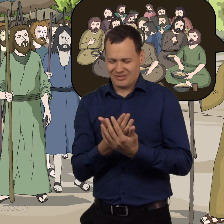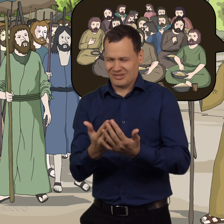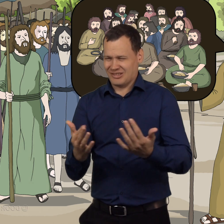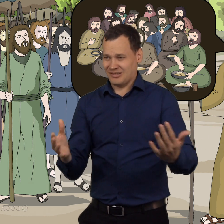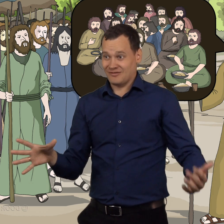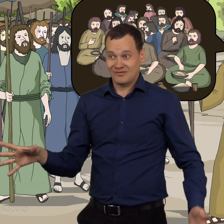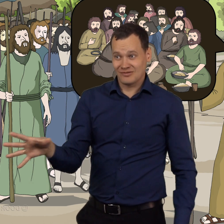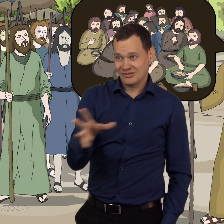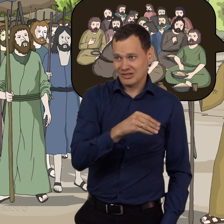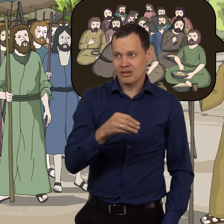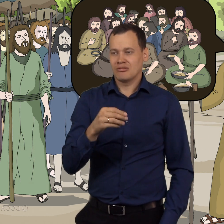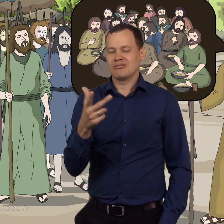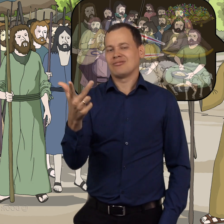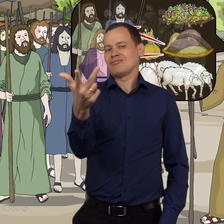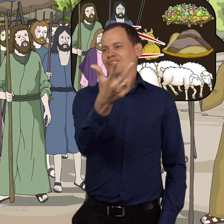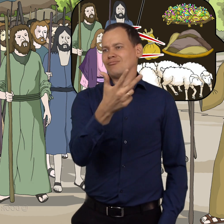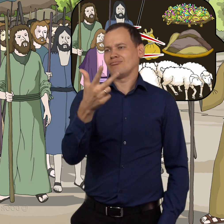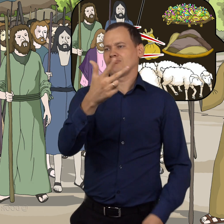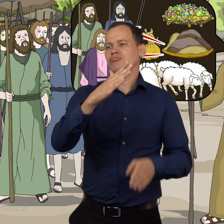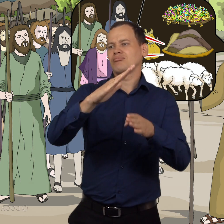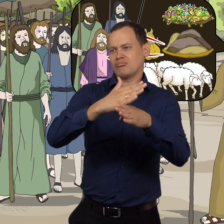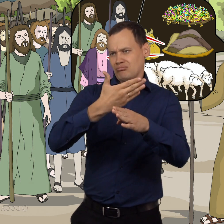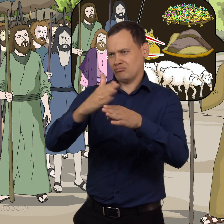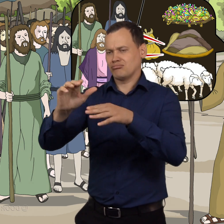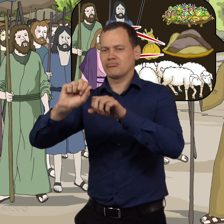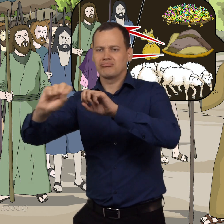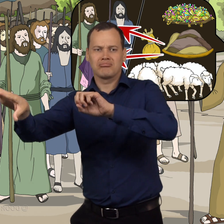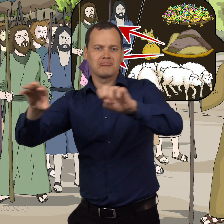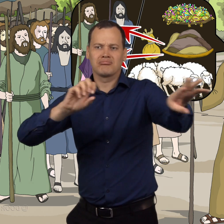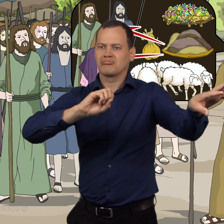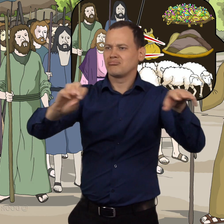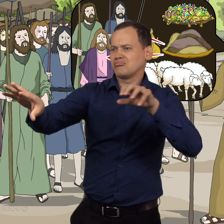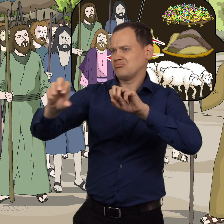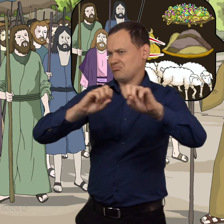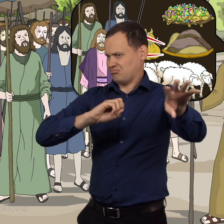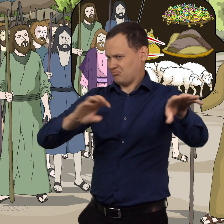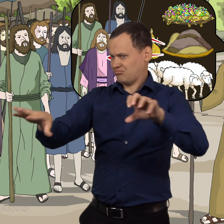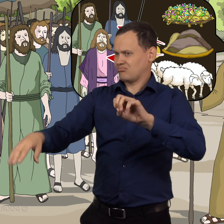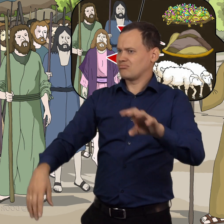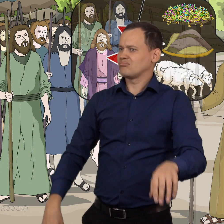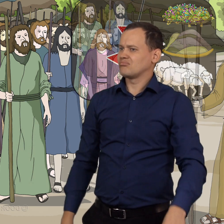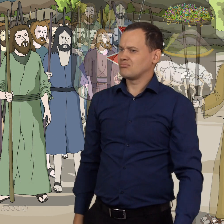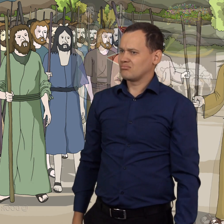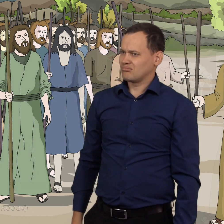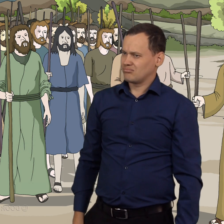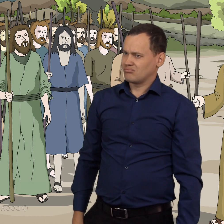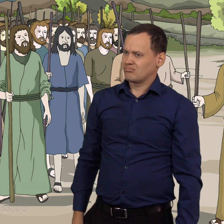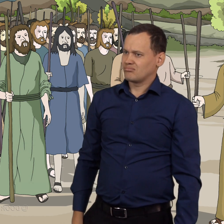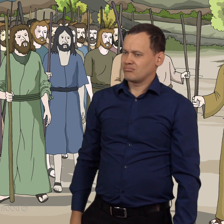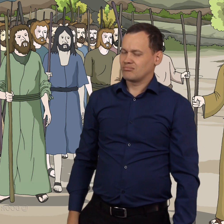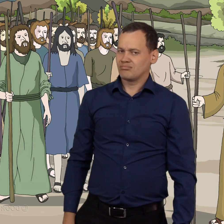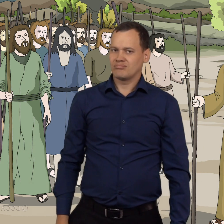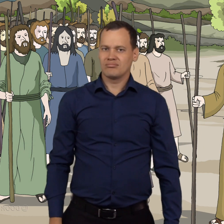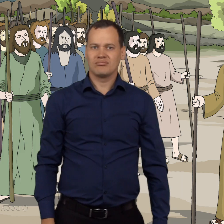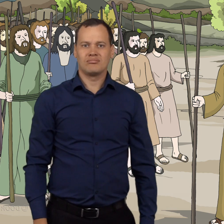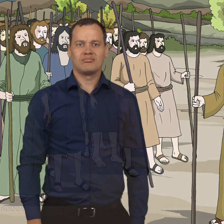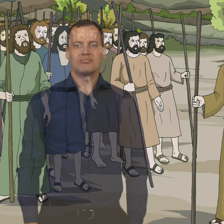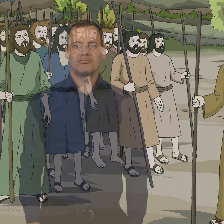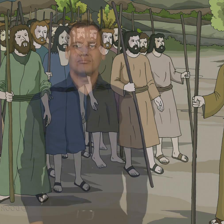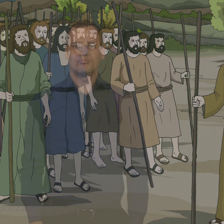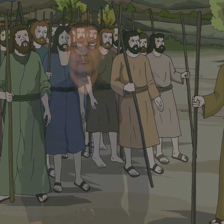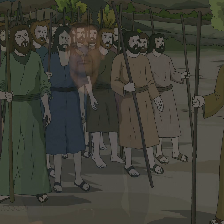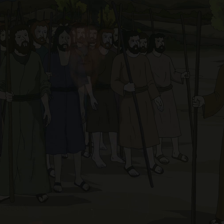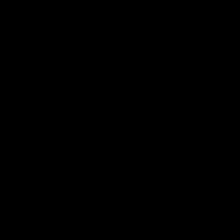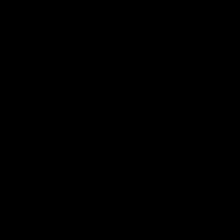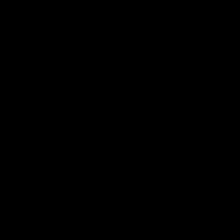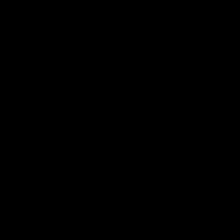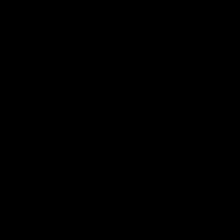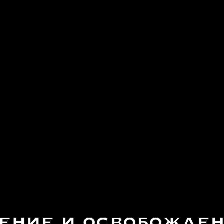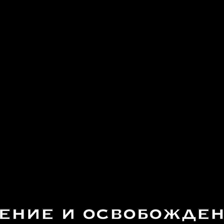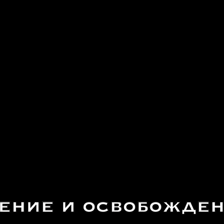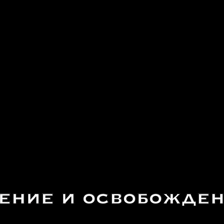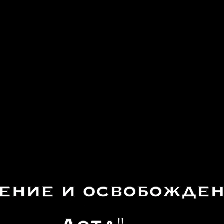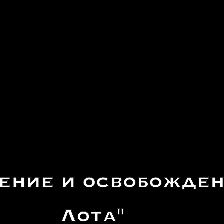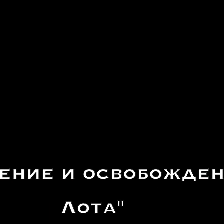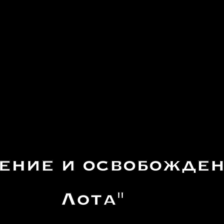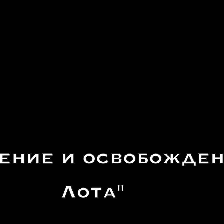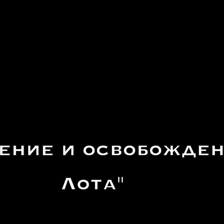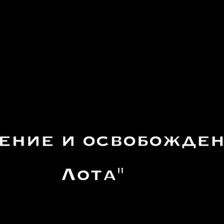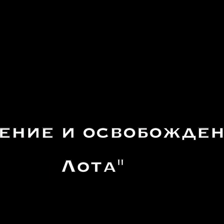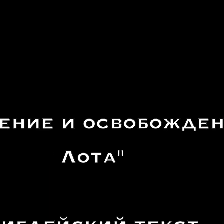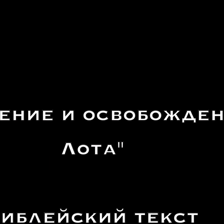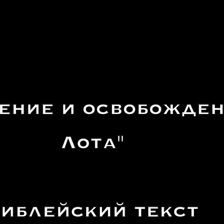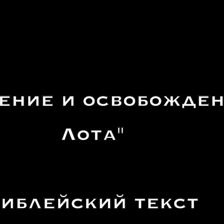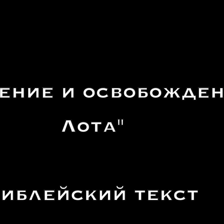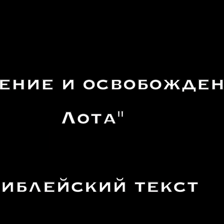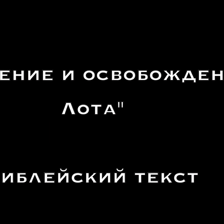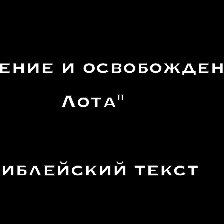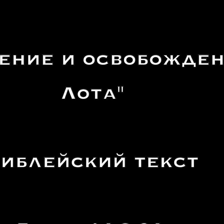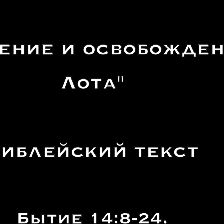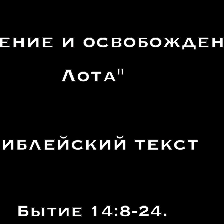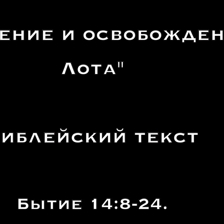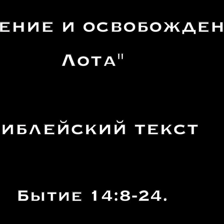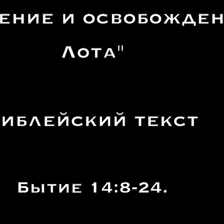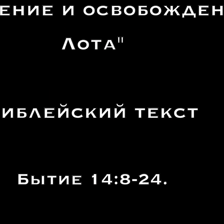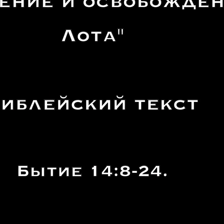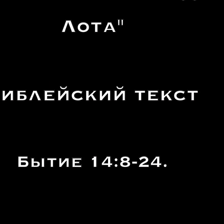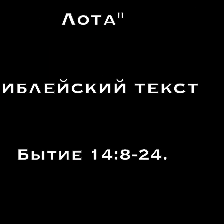They may take their portion.”